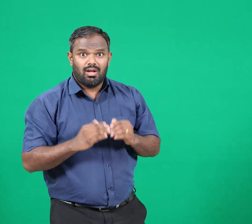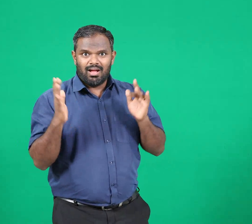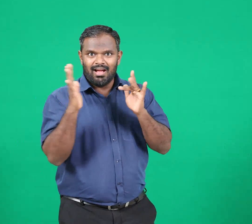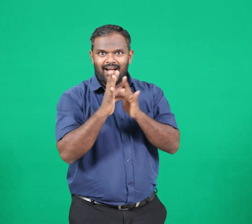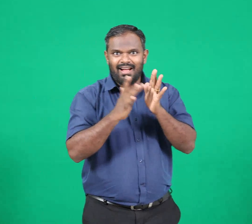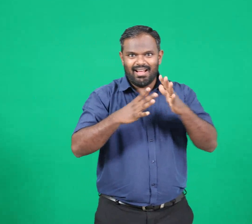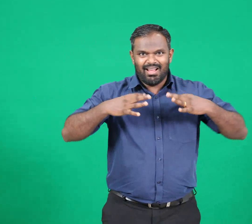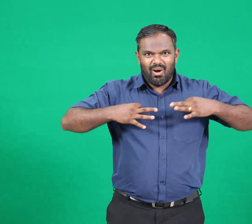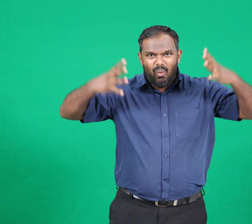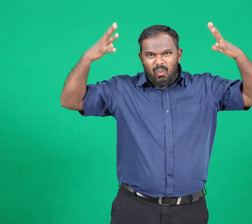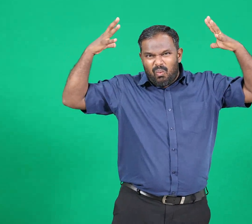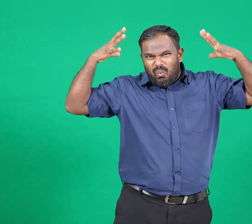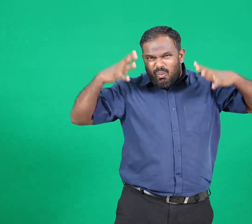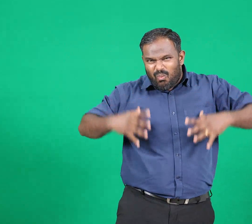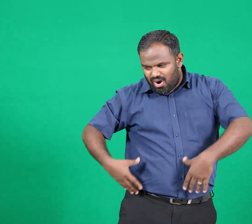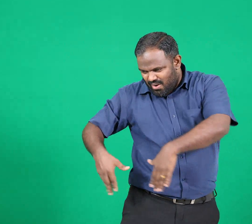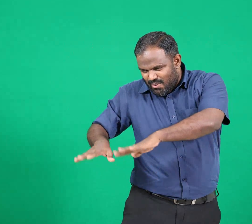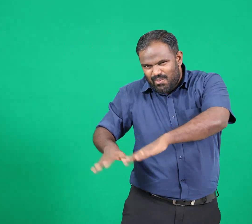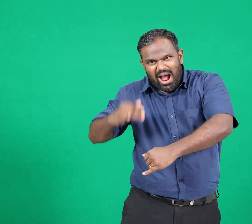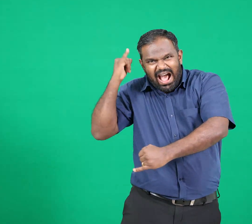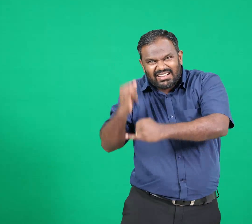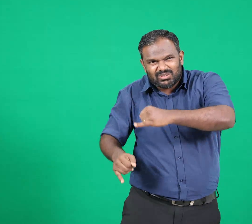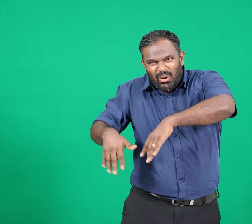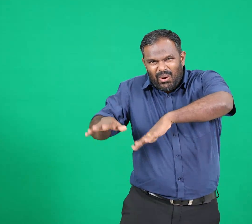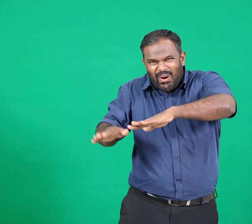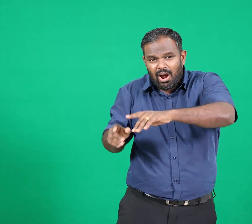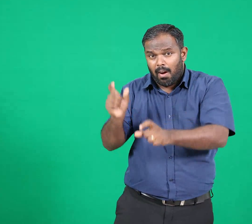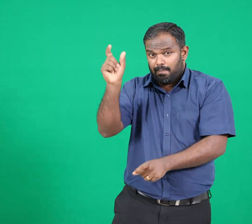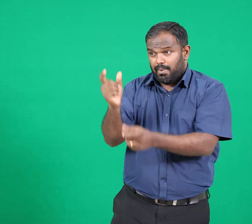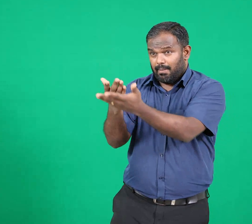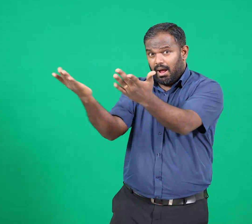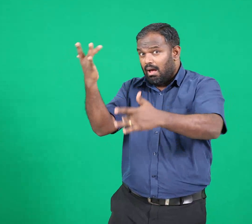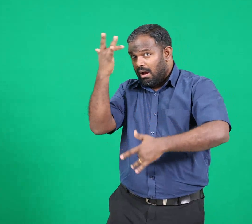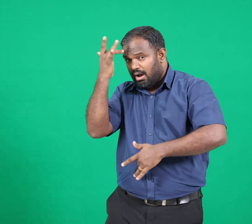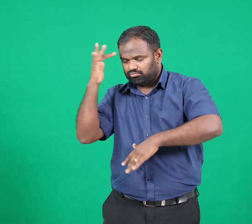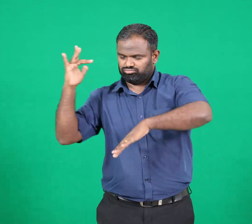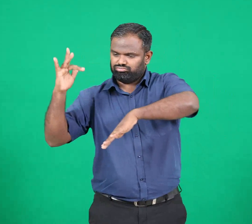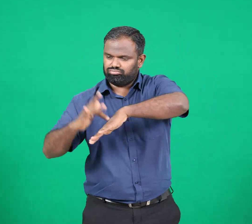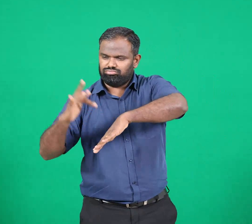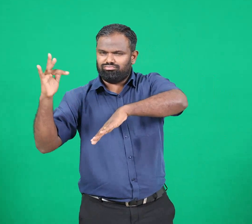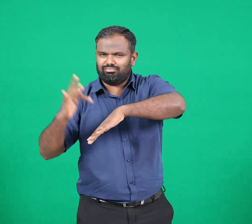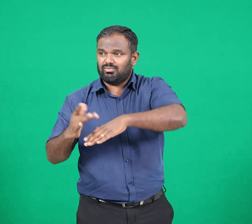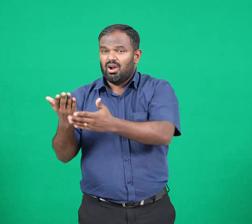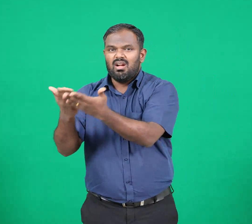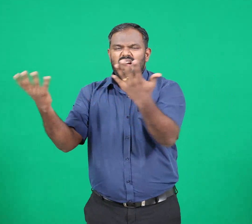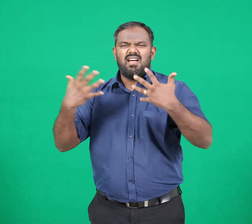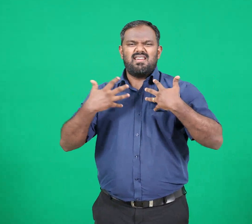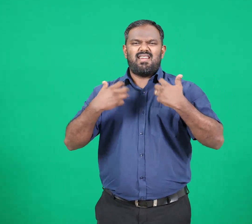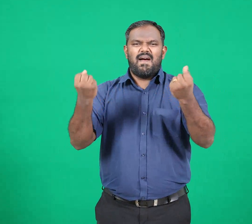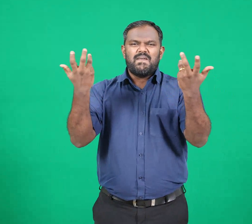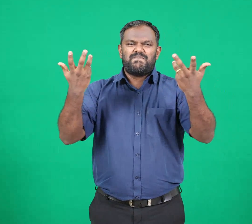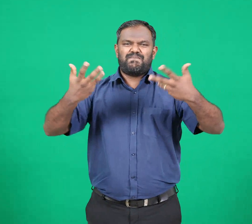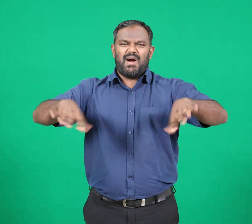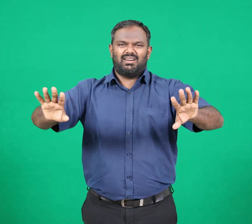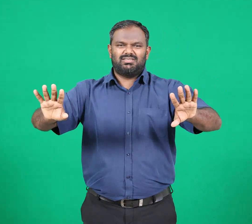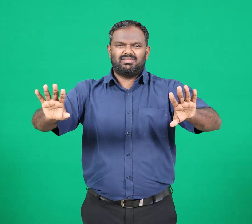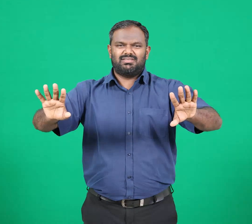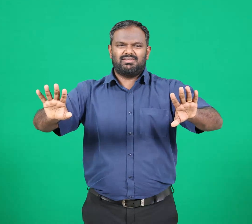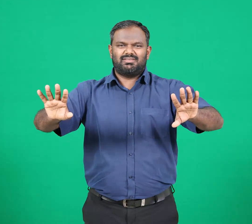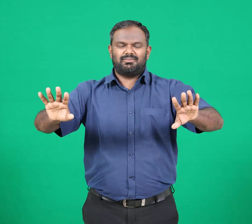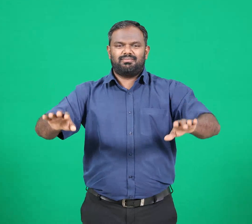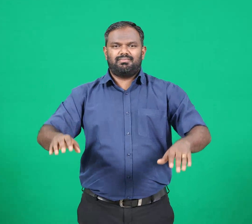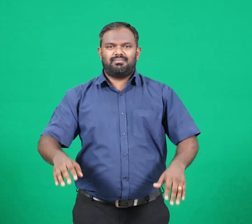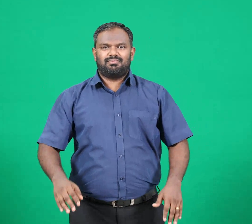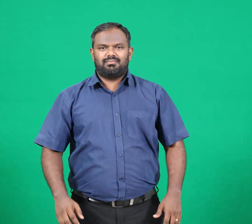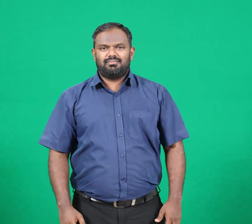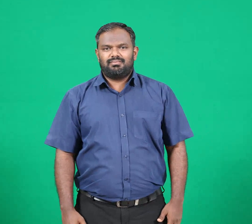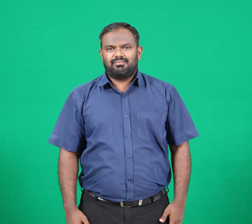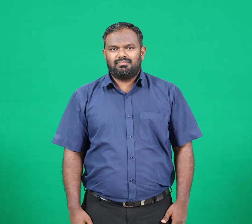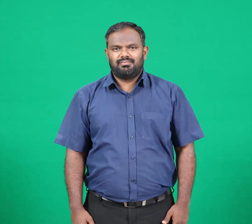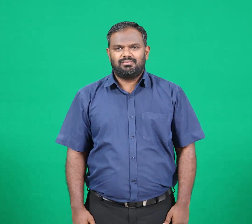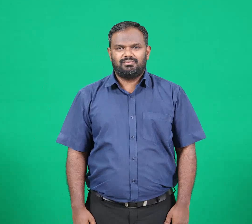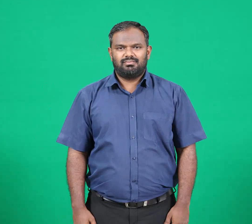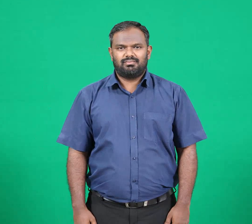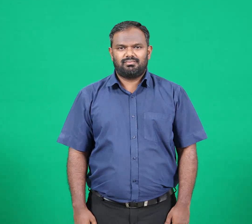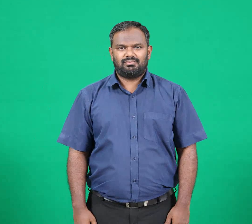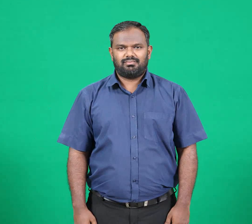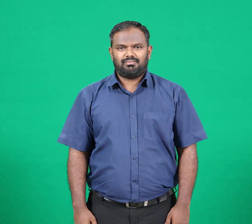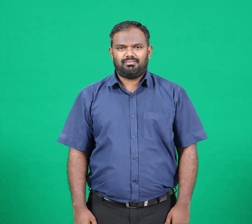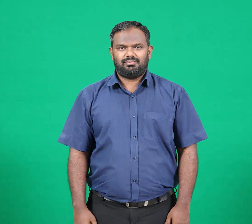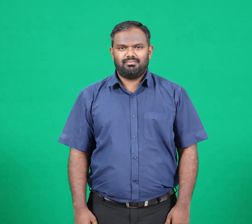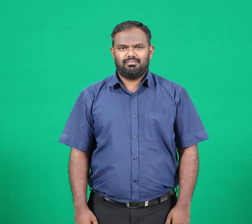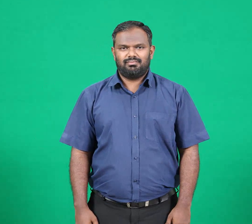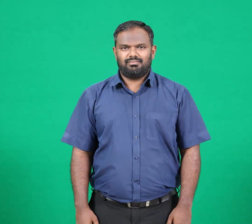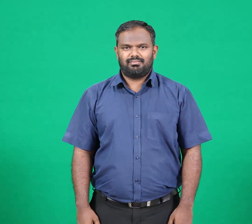And all who touched Him were healed.